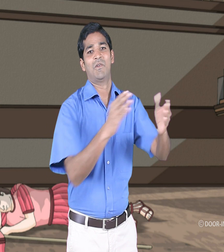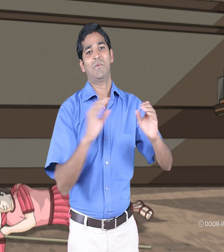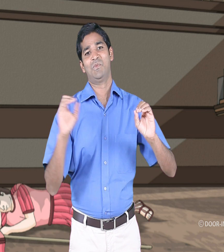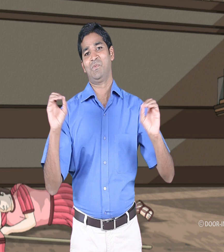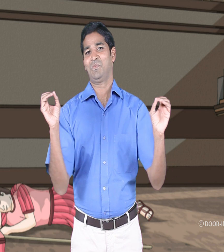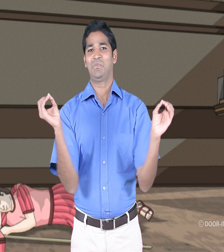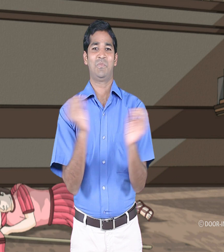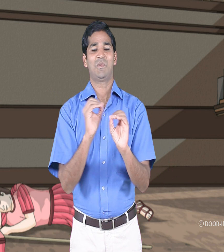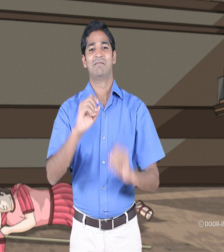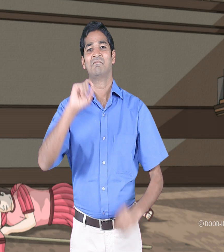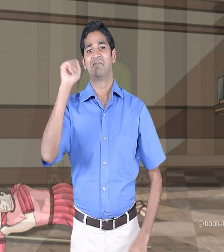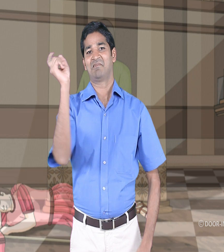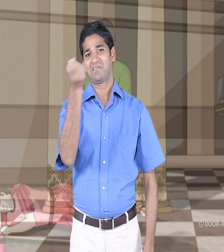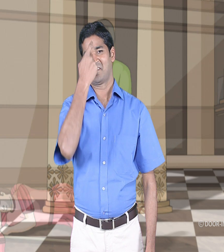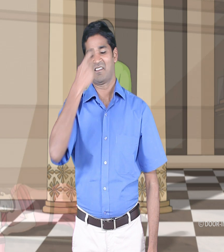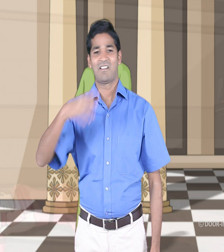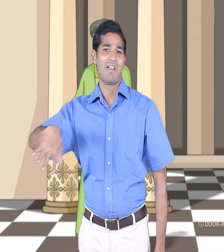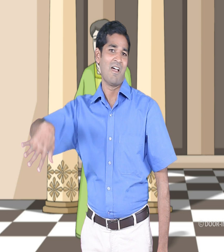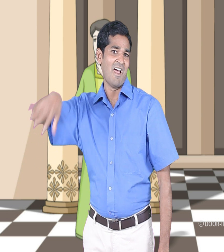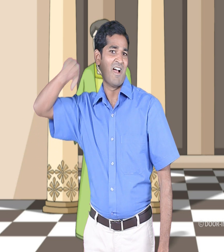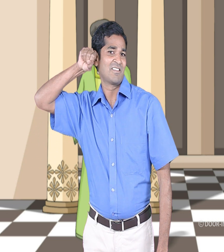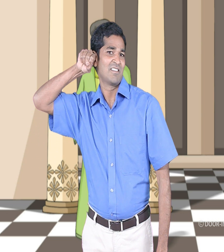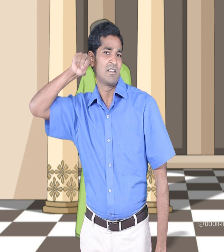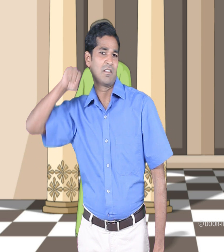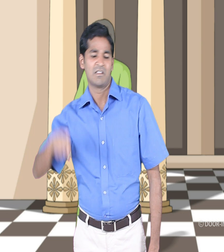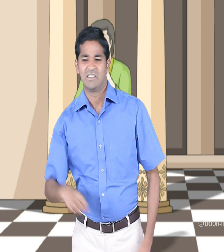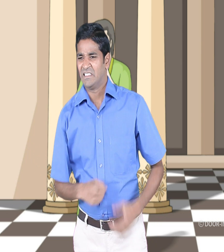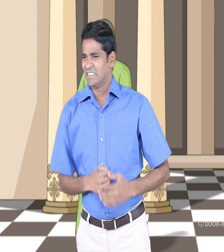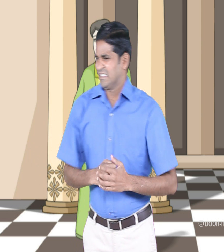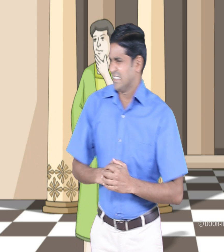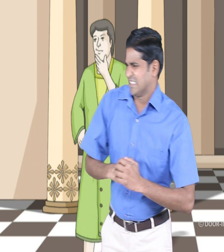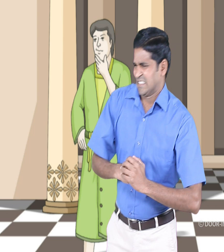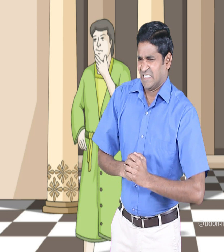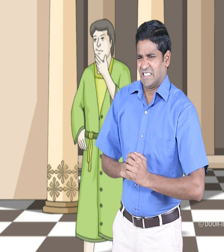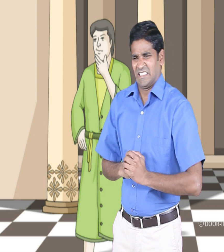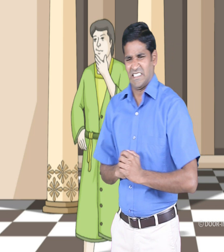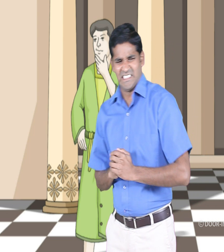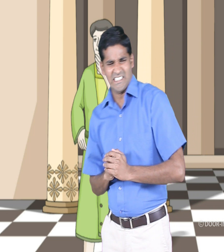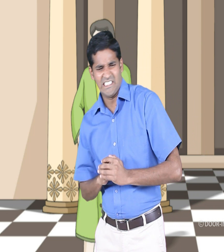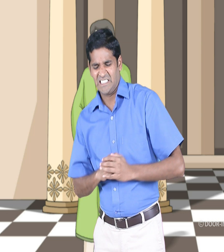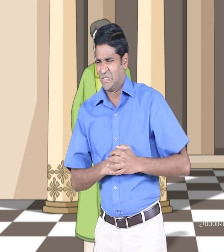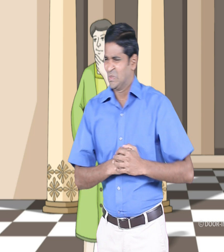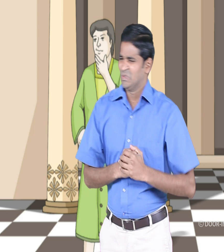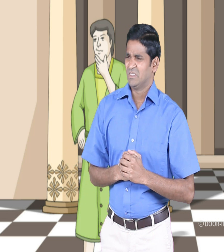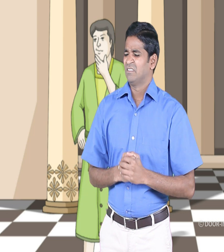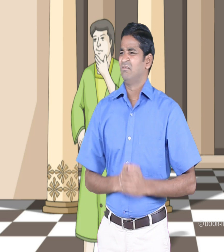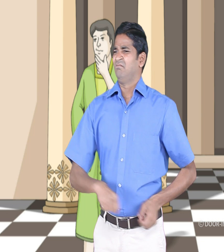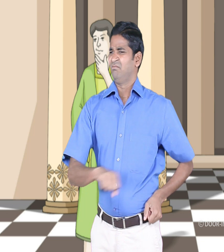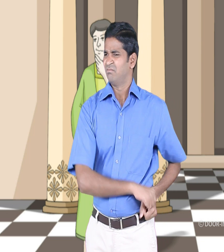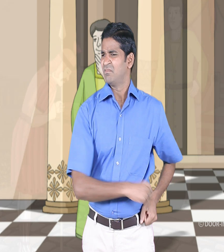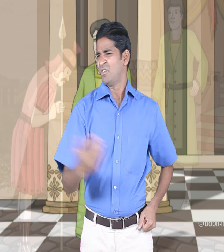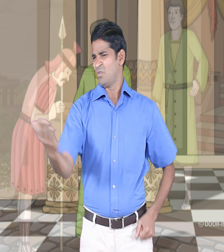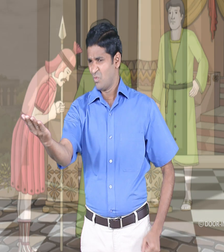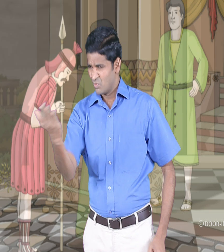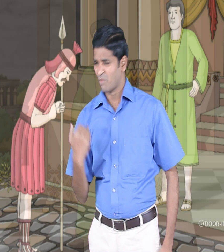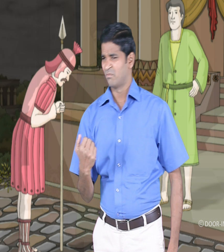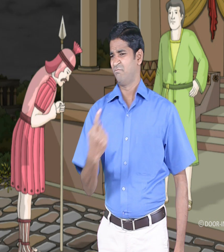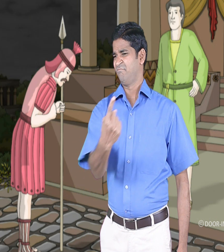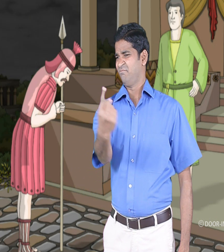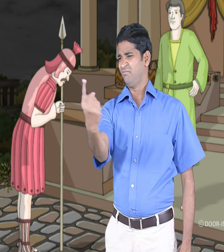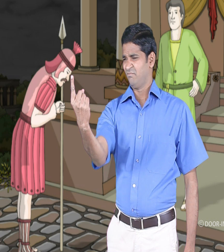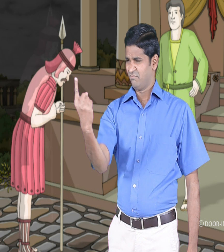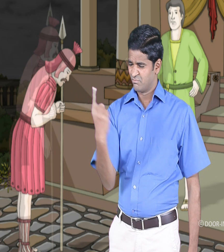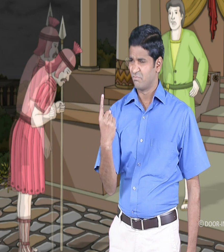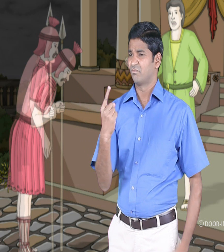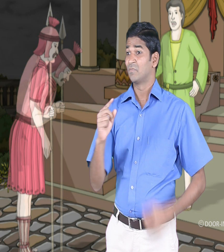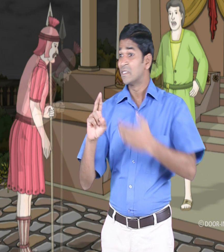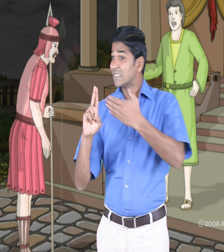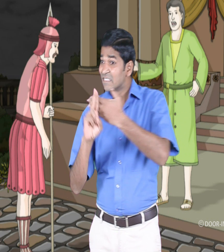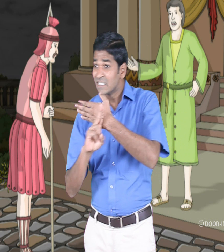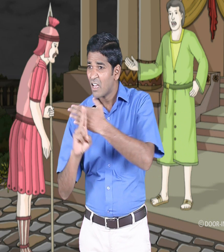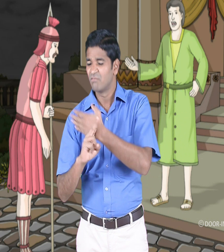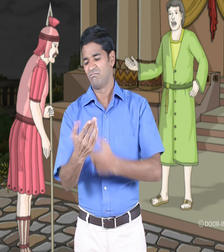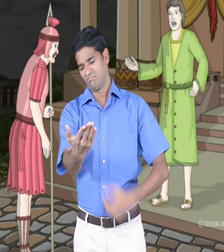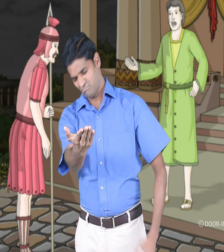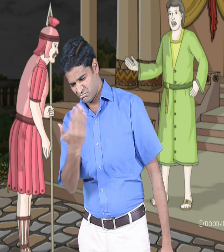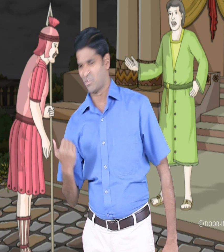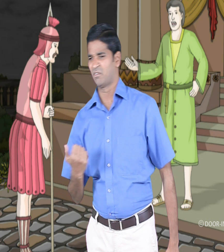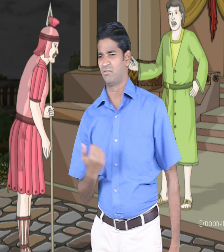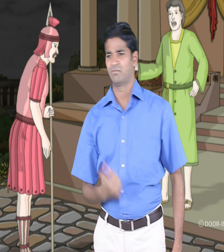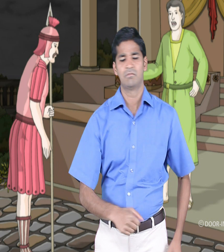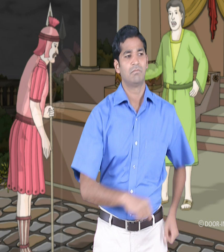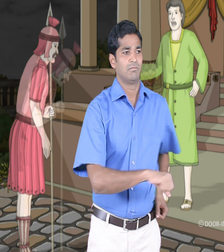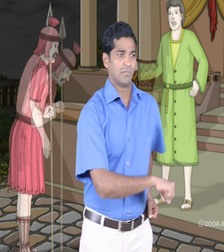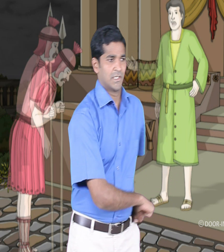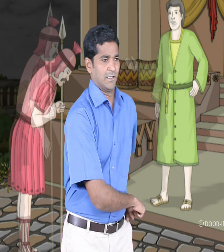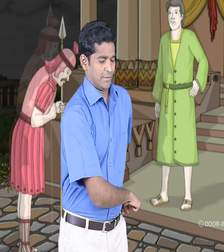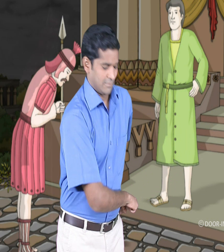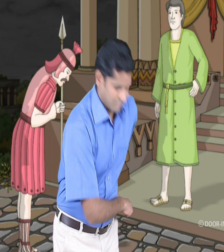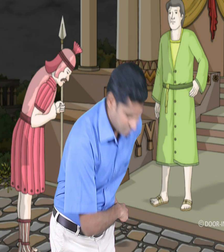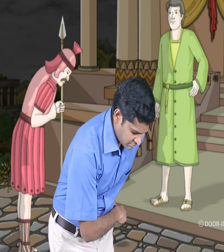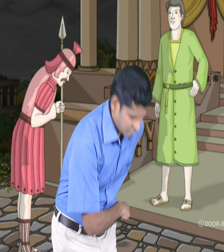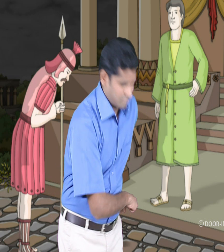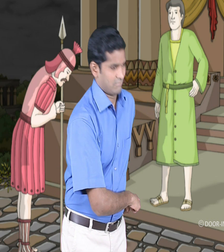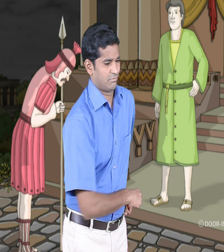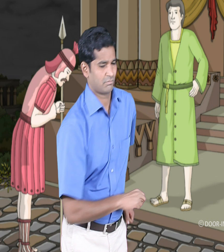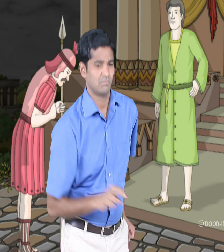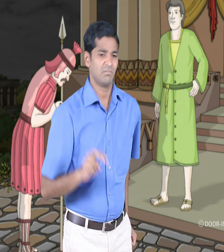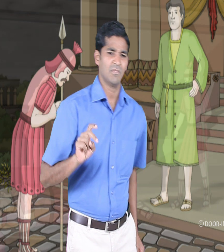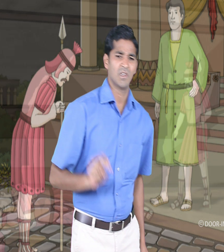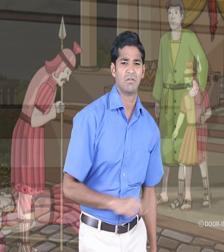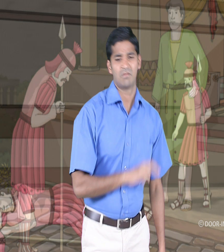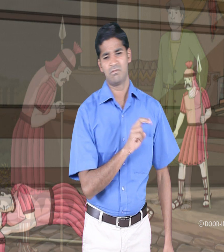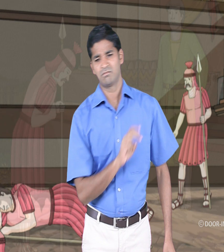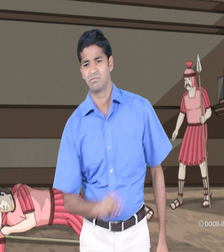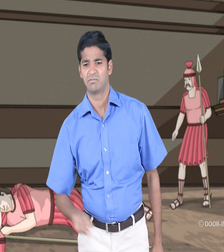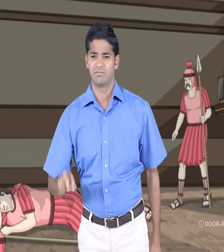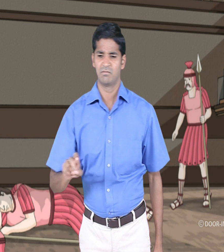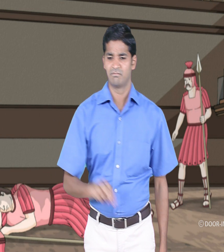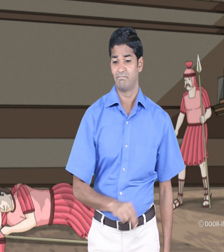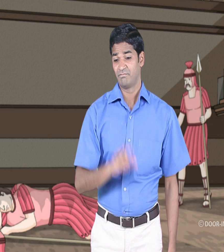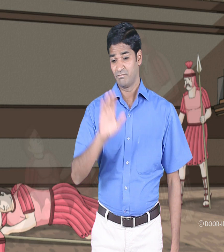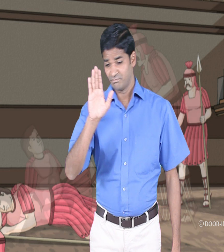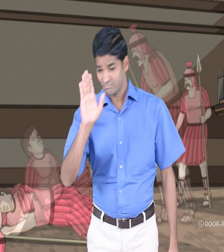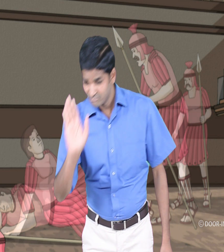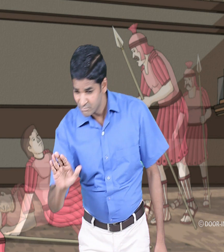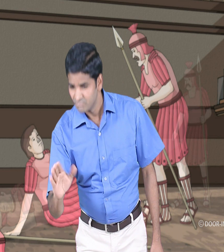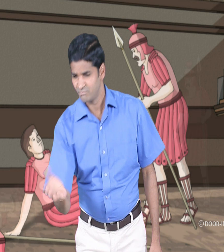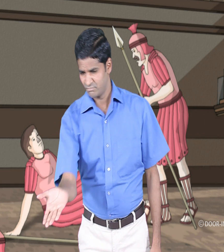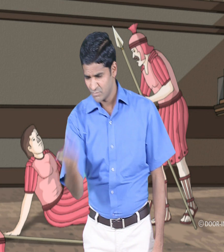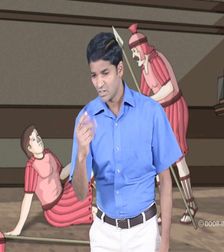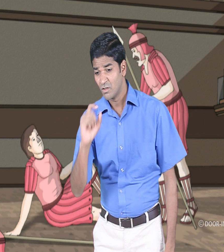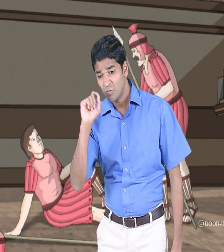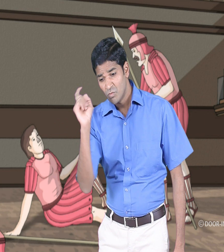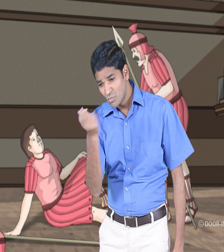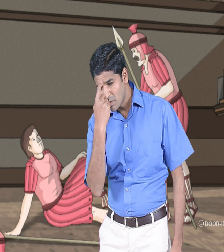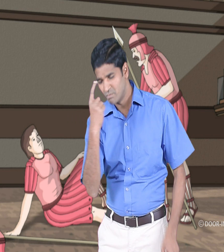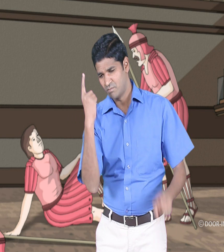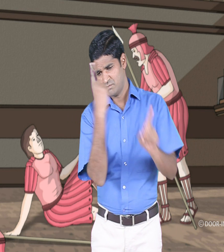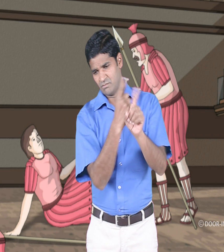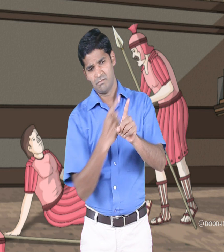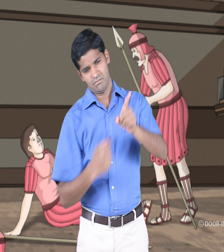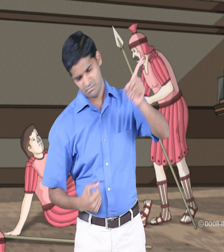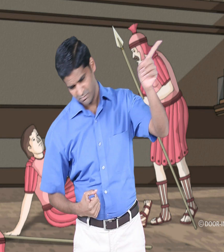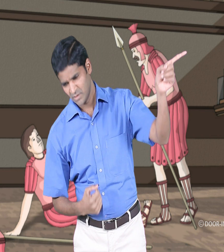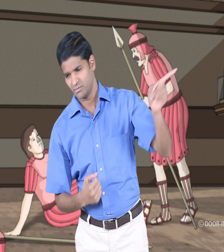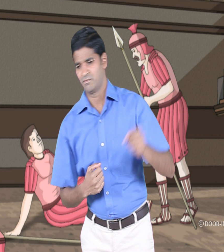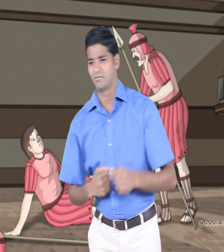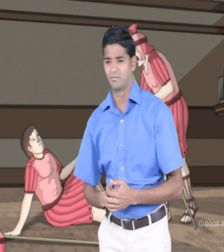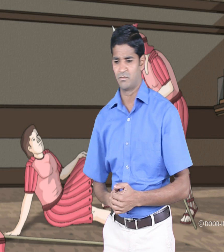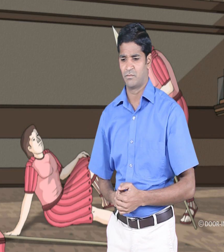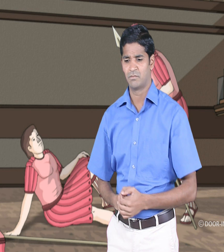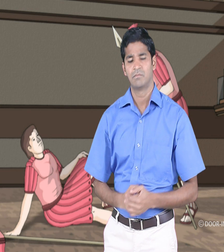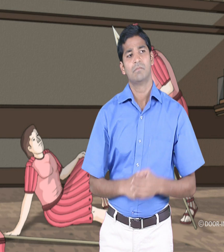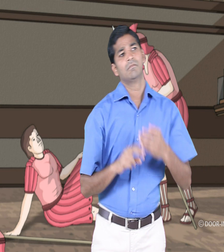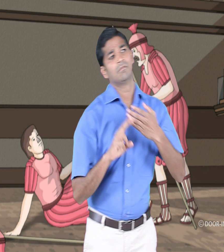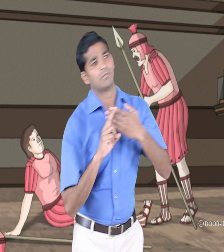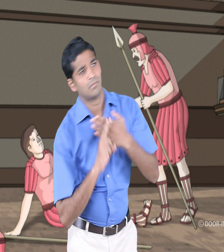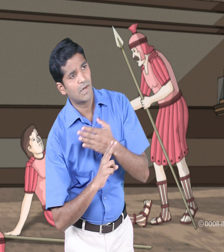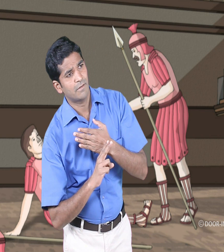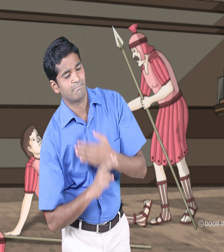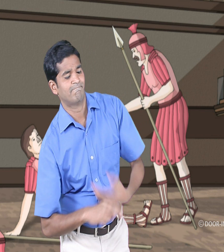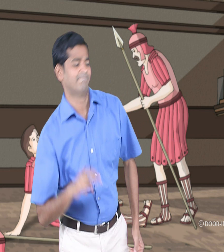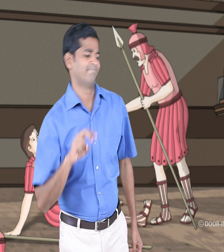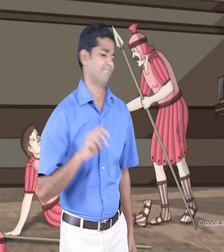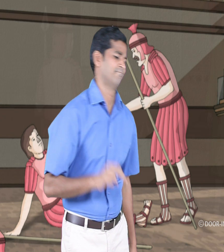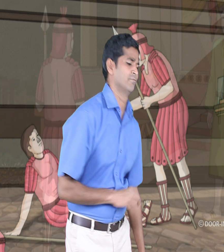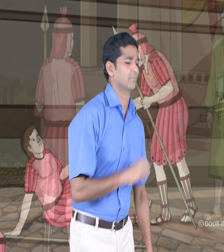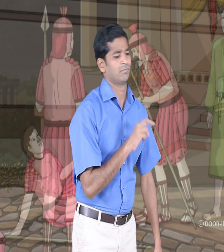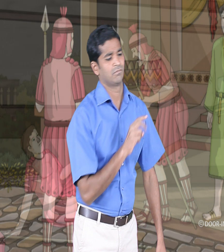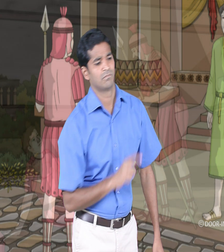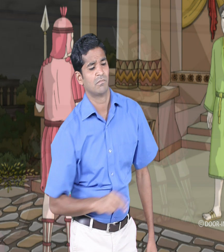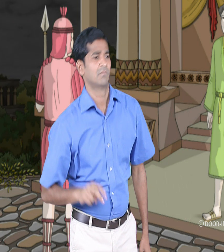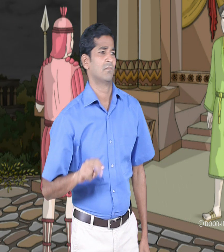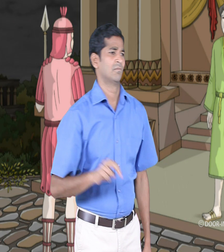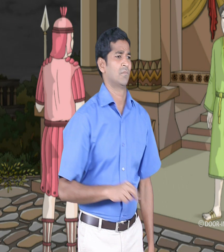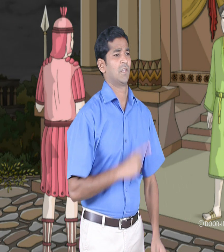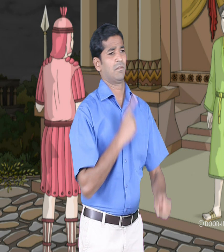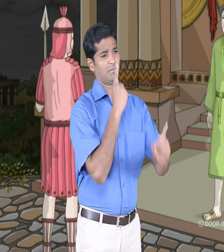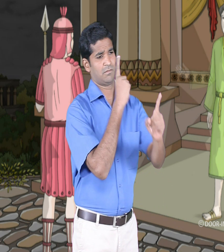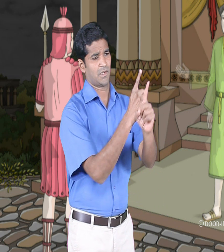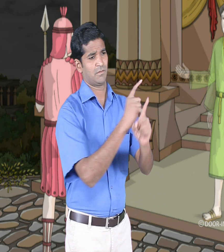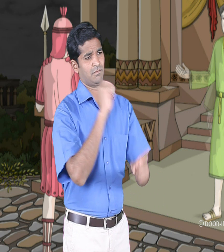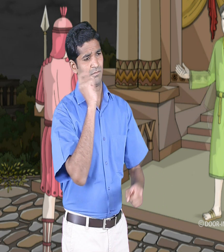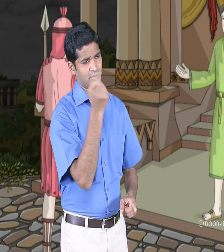he did not go down to his house. And David was told, “Uriah did not go home.”